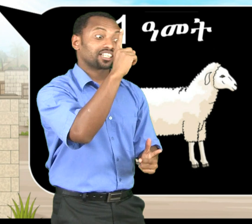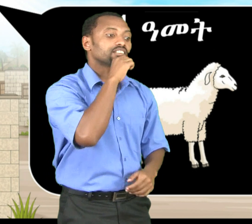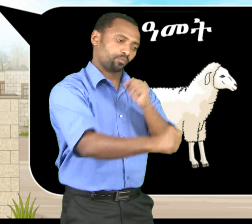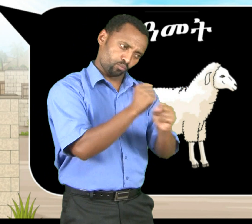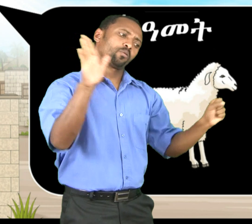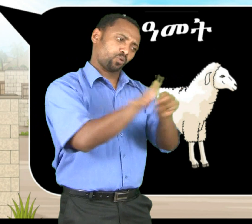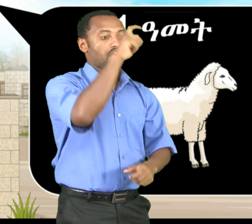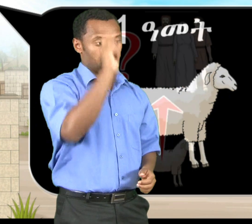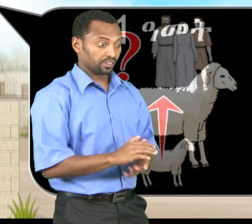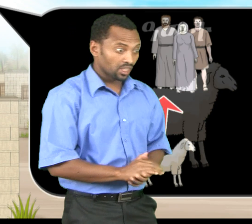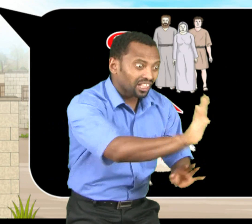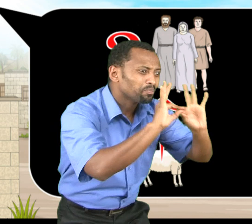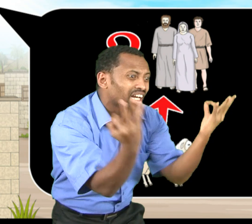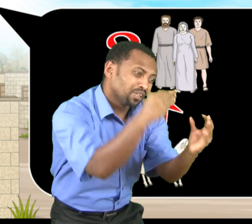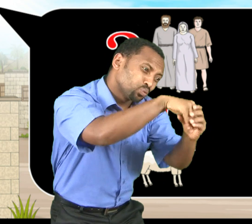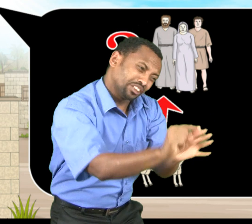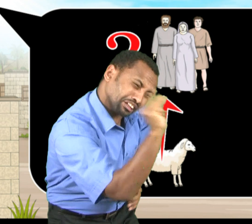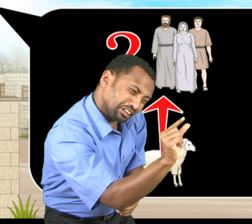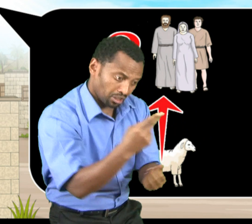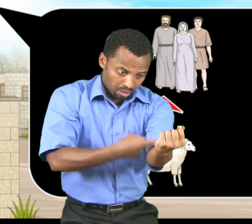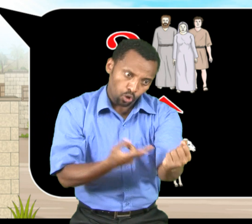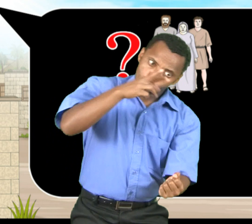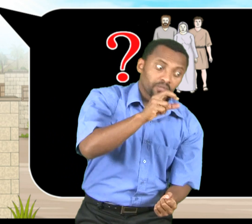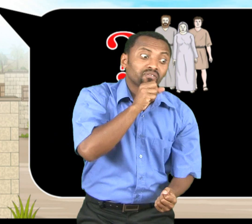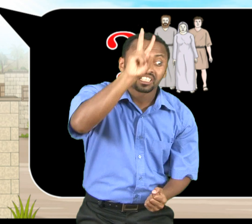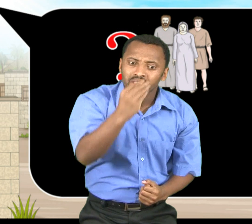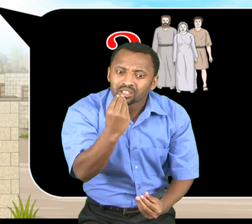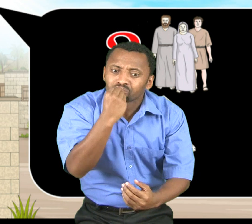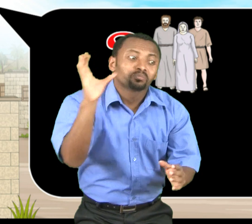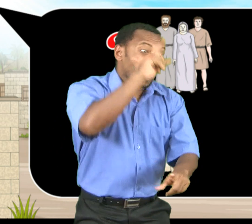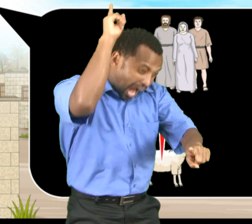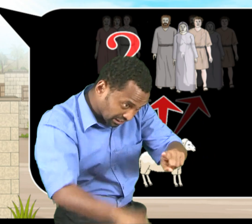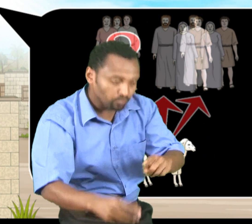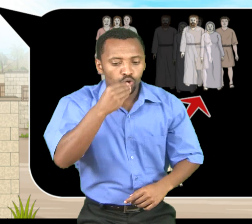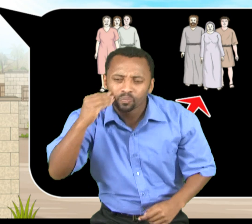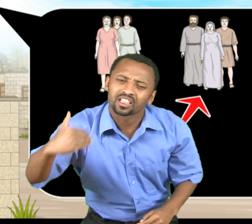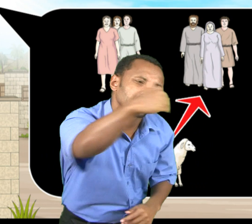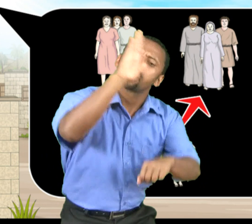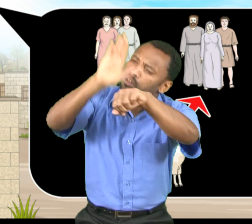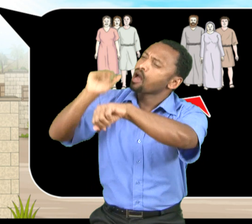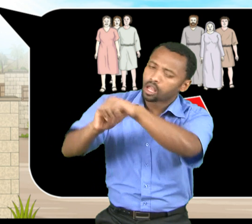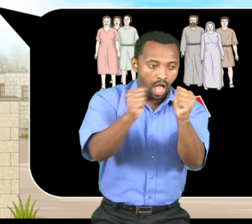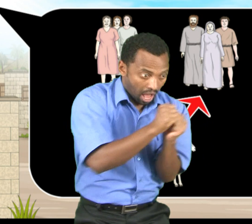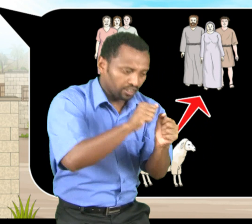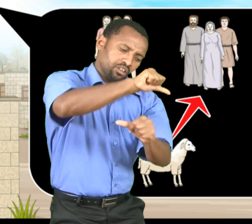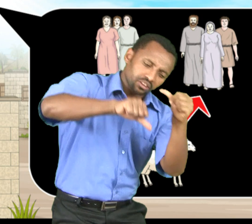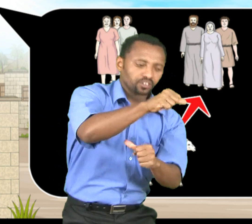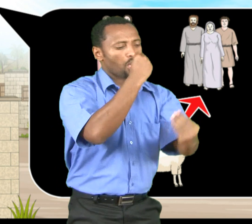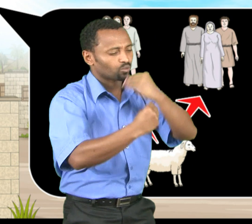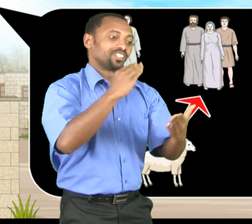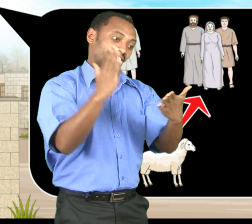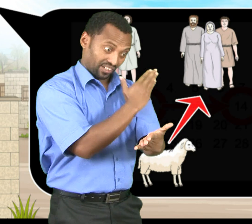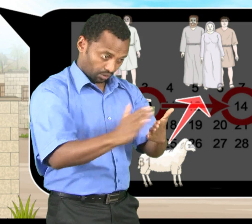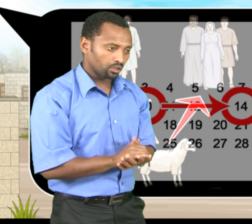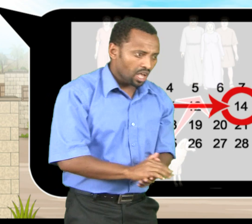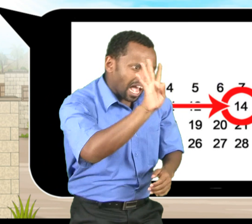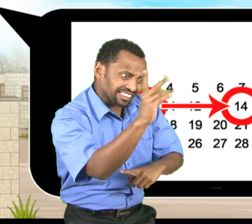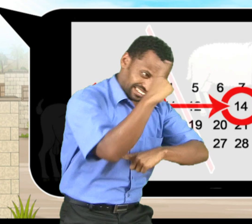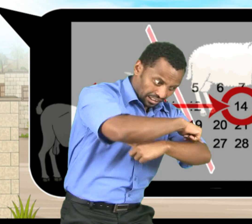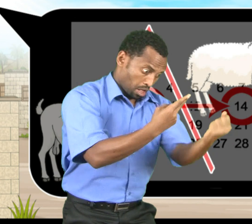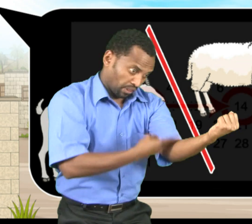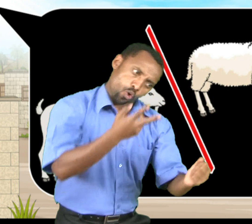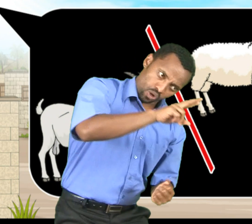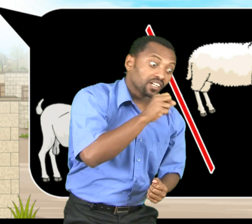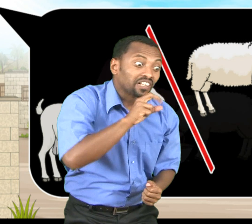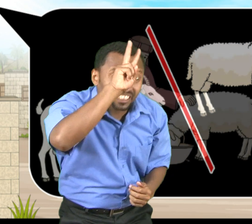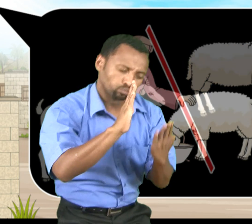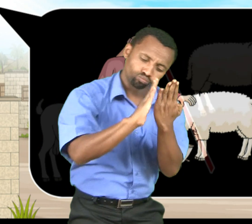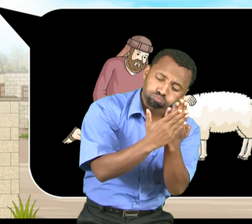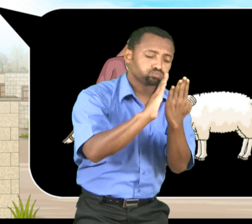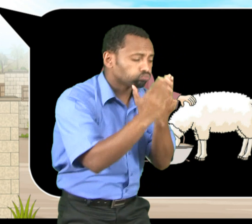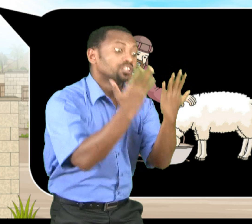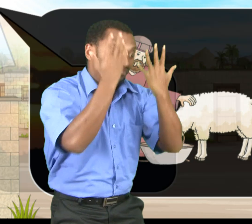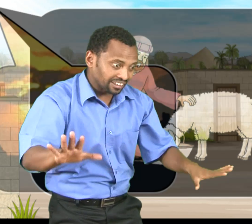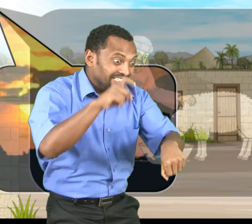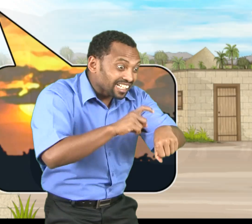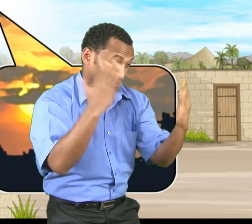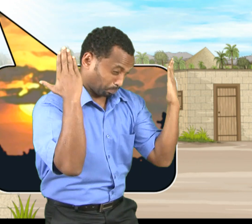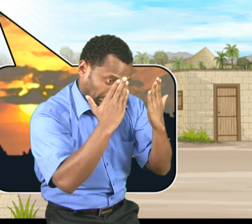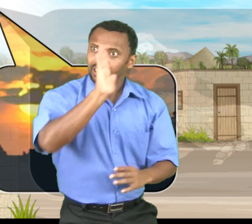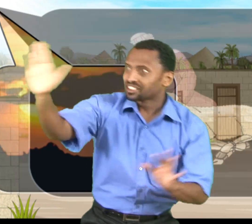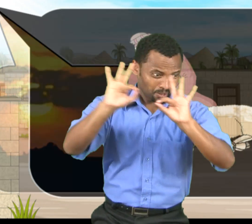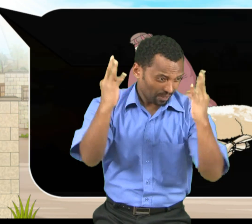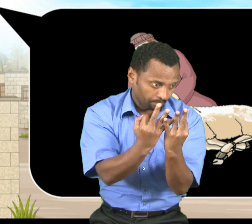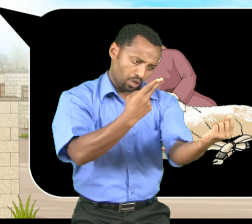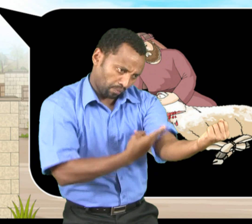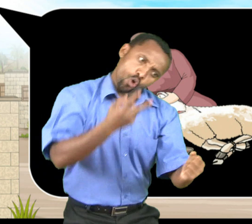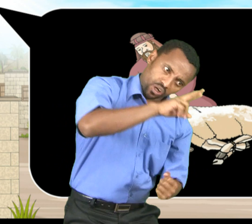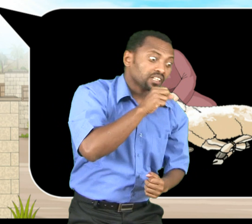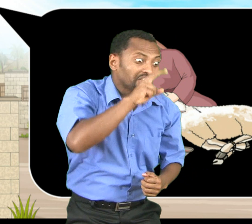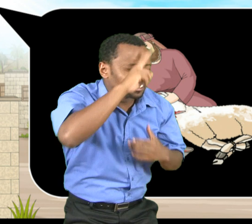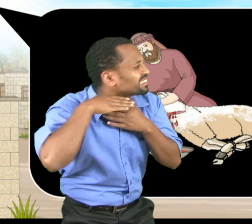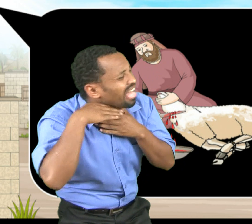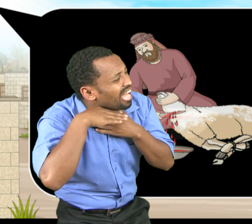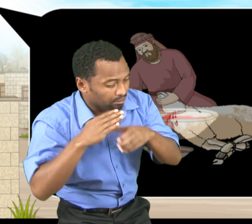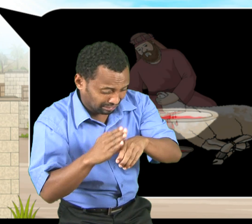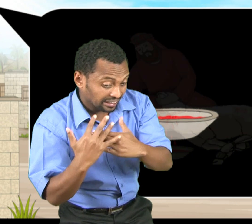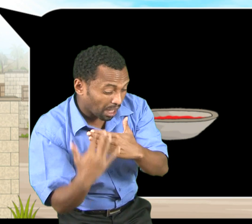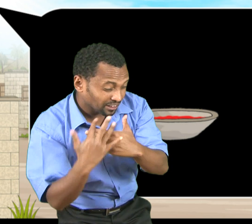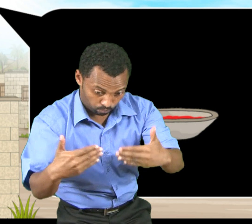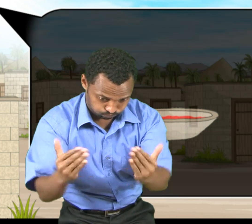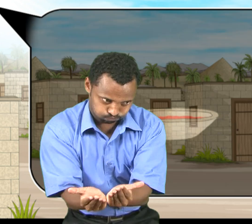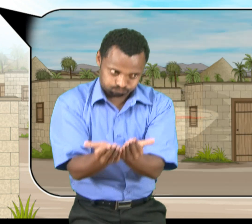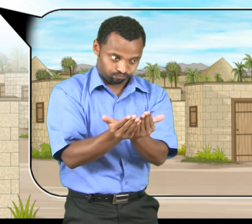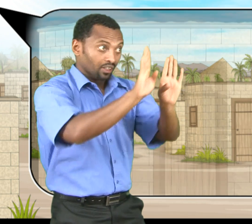If the household is too small for a whole lamb, they are to share with the nearest neighbor based on the number of people, and apportion the lamb accordingly. Your lamb must be an unblemished year-old male, and you may take it from the sheep or the goats. You must keep it until the fourteenth day of the month, when the whole assembly of the congregation of Israel will slaughter the animals at twilight.